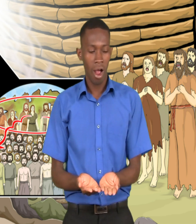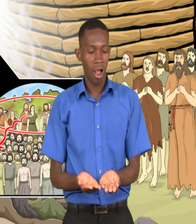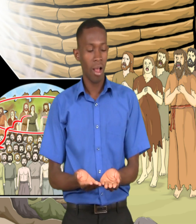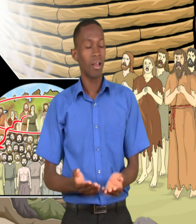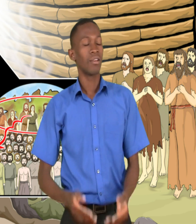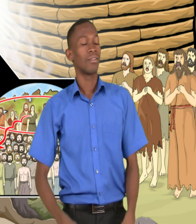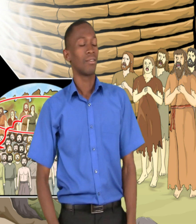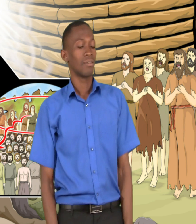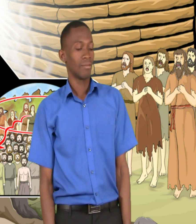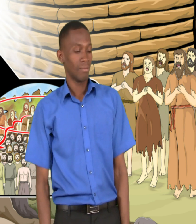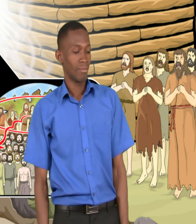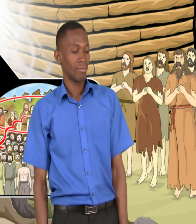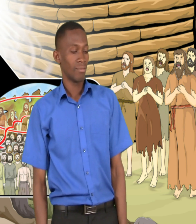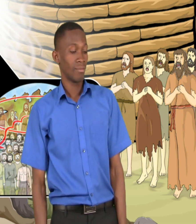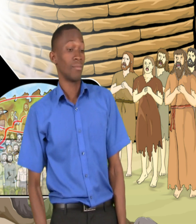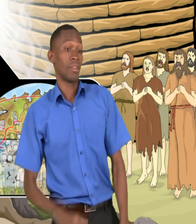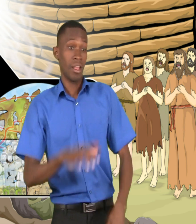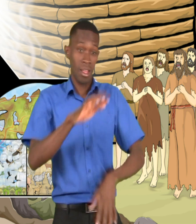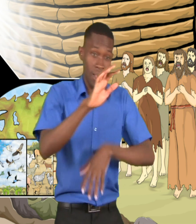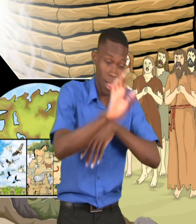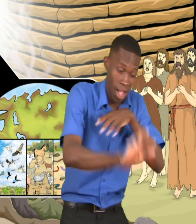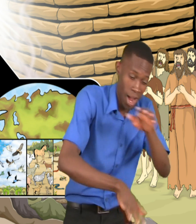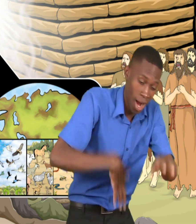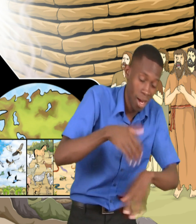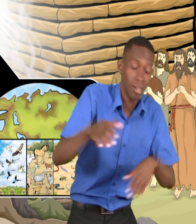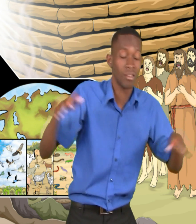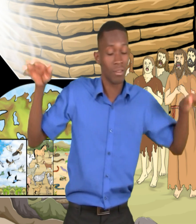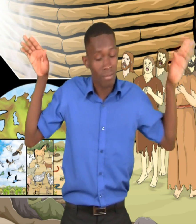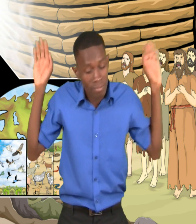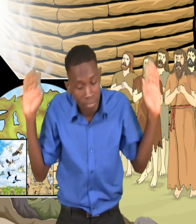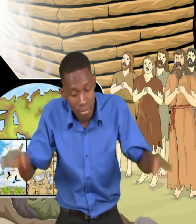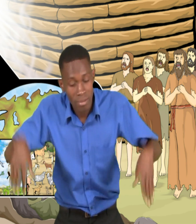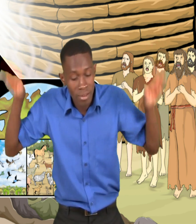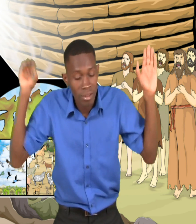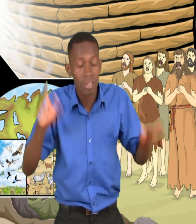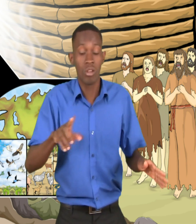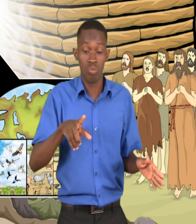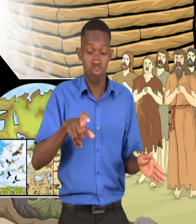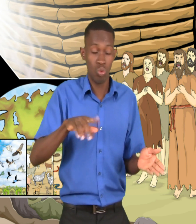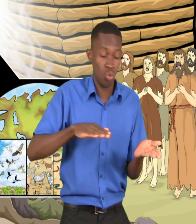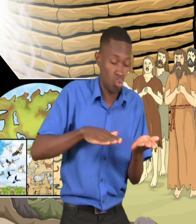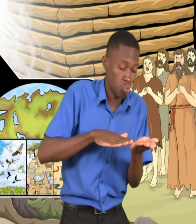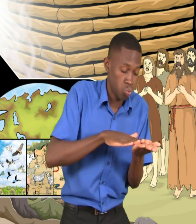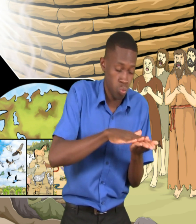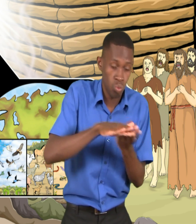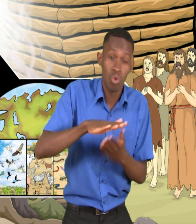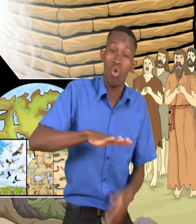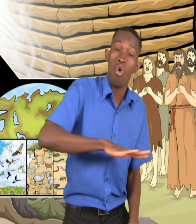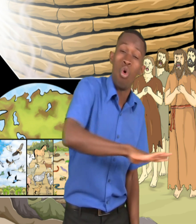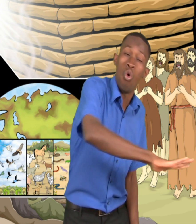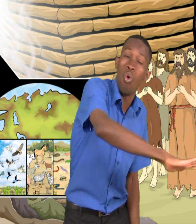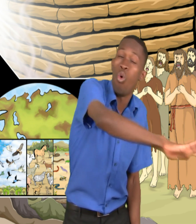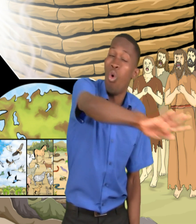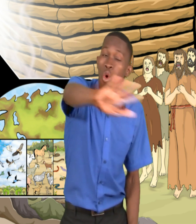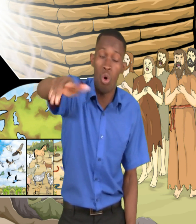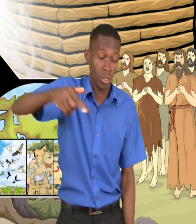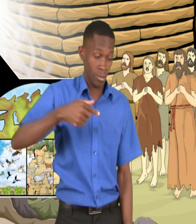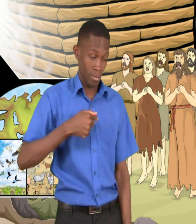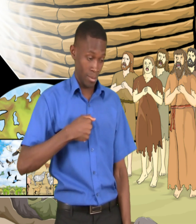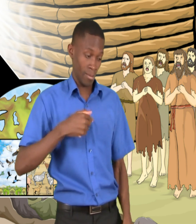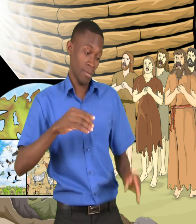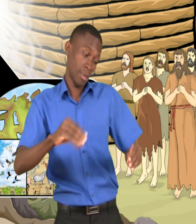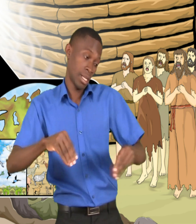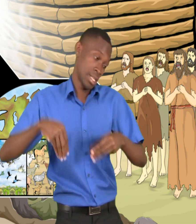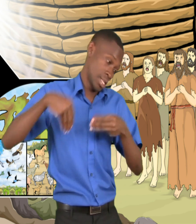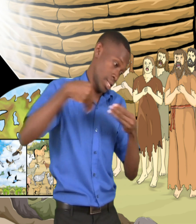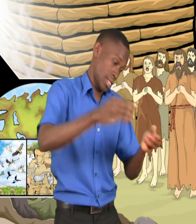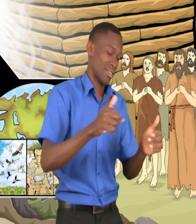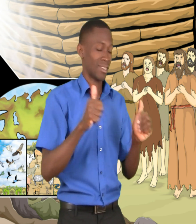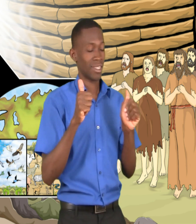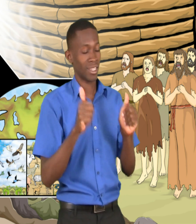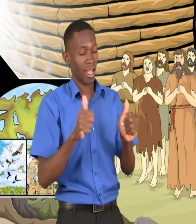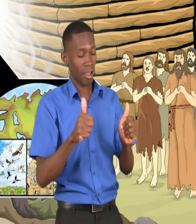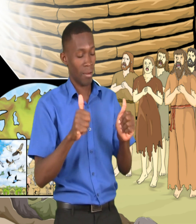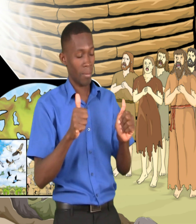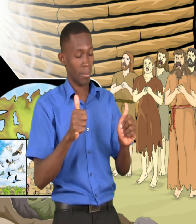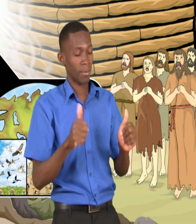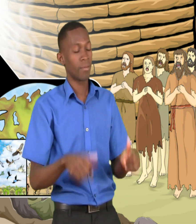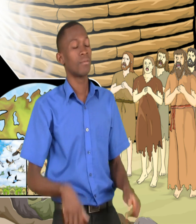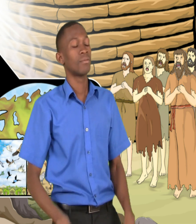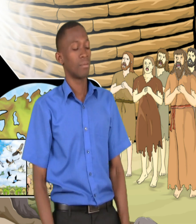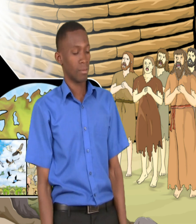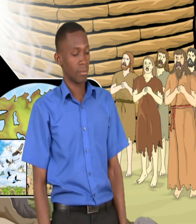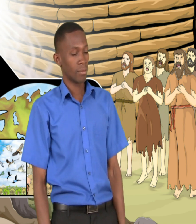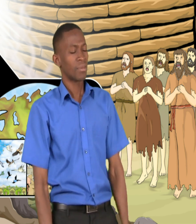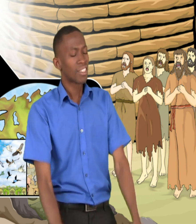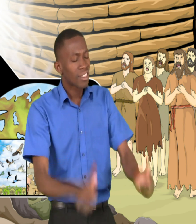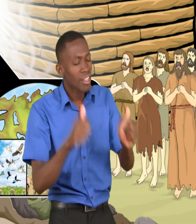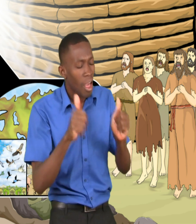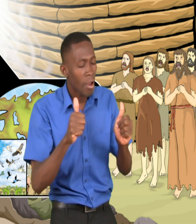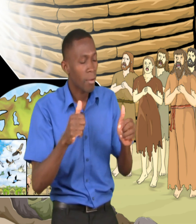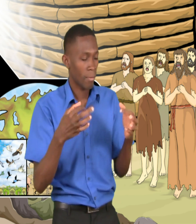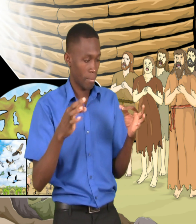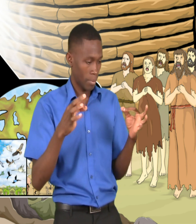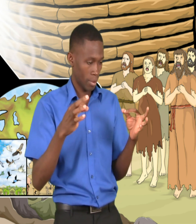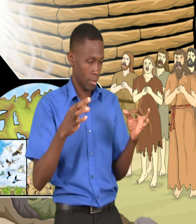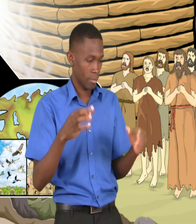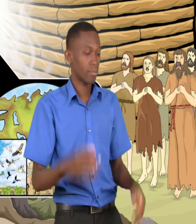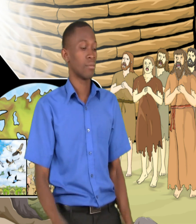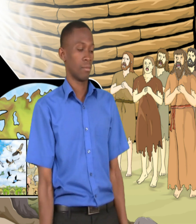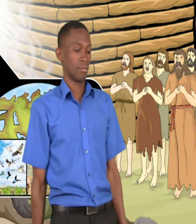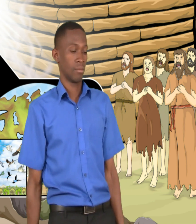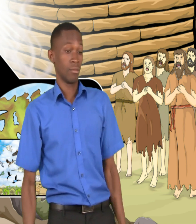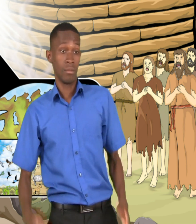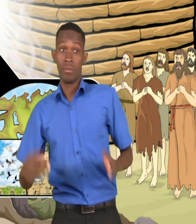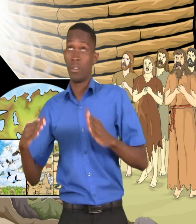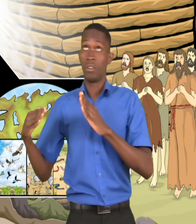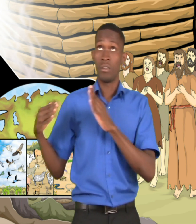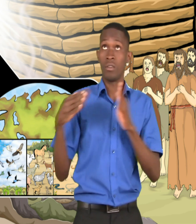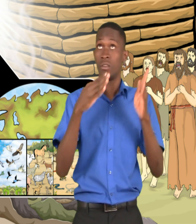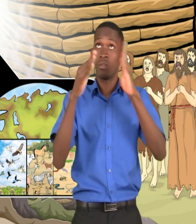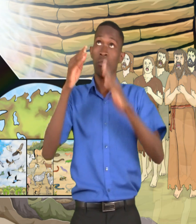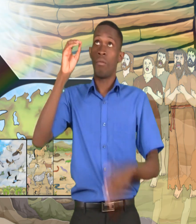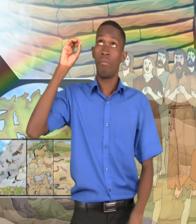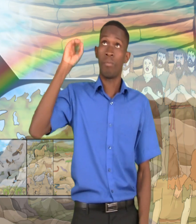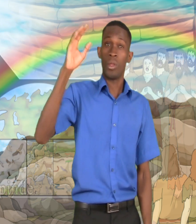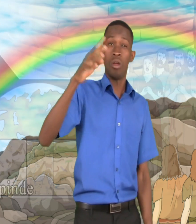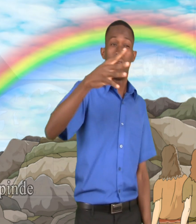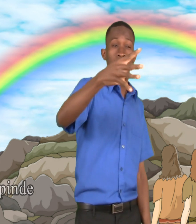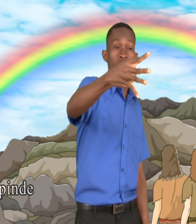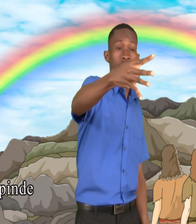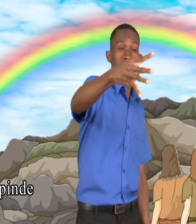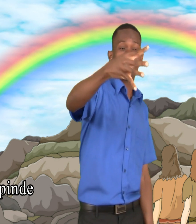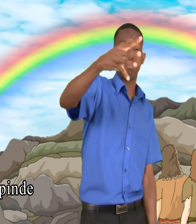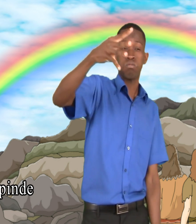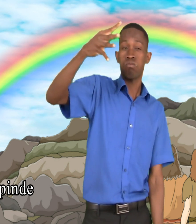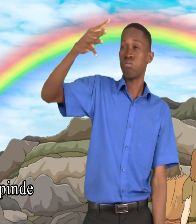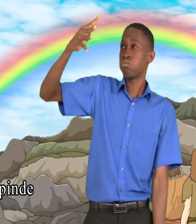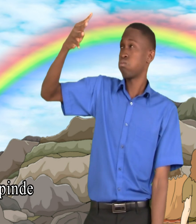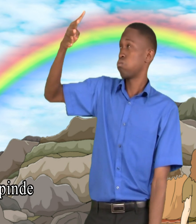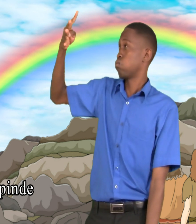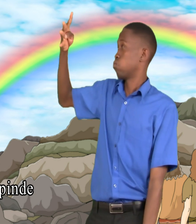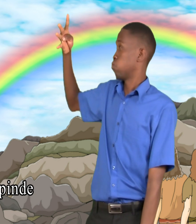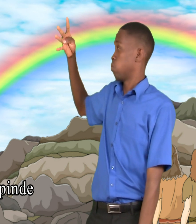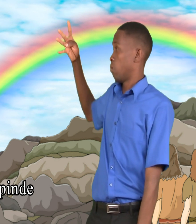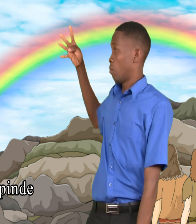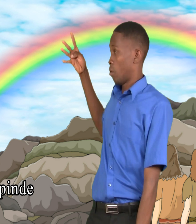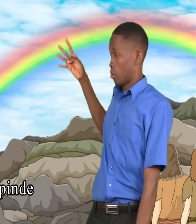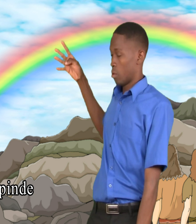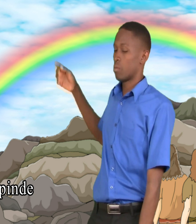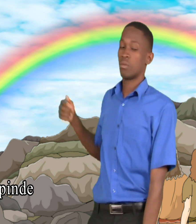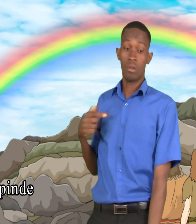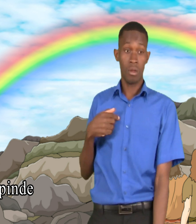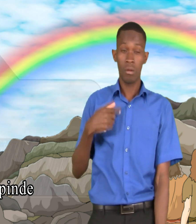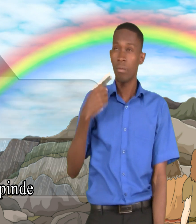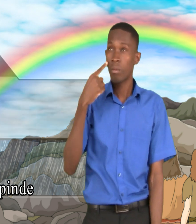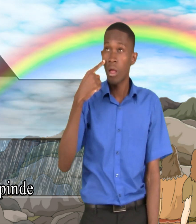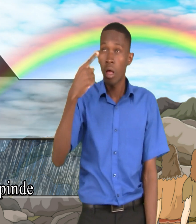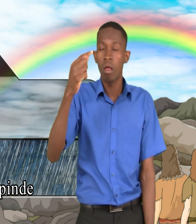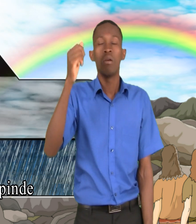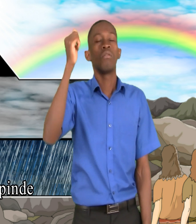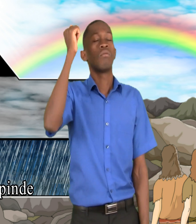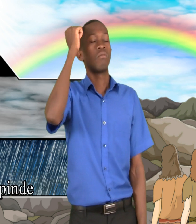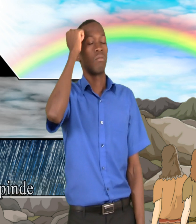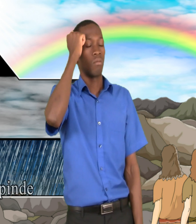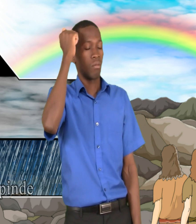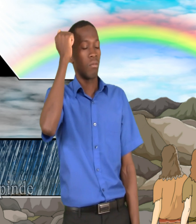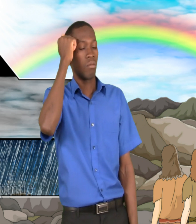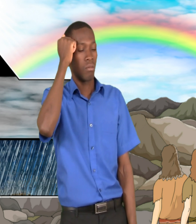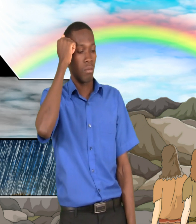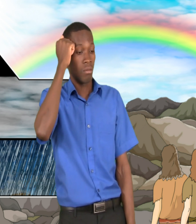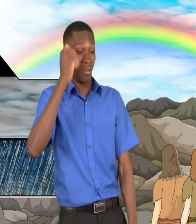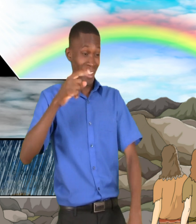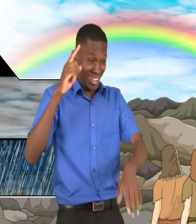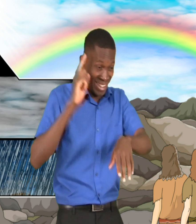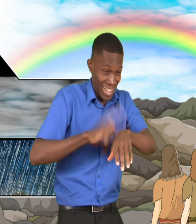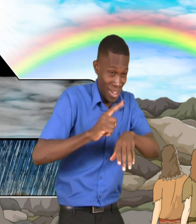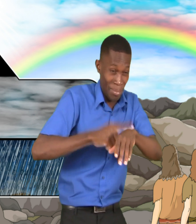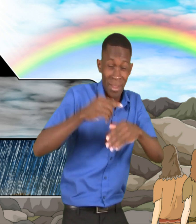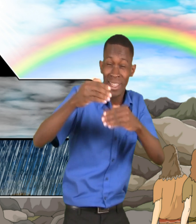spread out across the earth and multiply upon it.” Then God said to Noah and his sons with him, “Behold, I now establish My covenant with you and your descendants after you, and with every living creature that was with you—the birds, the livestock, and every beast of the earth—every living thing that came out of the ark.